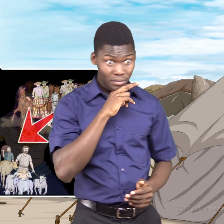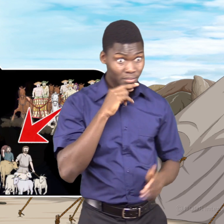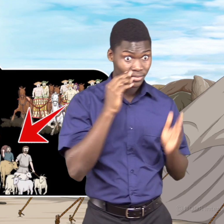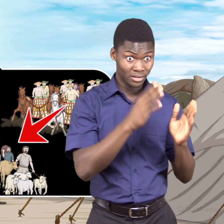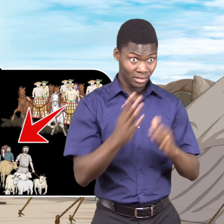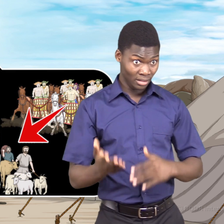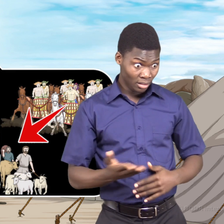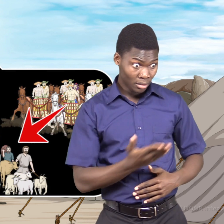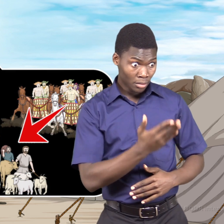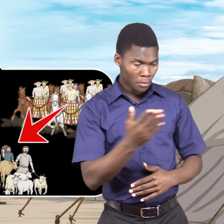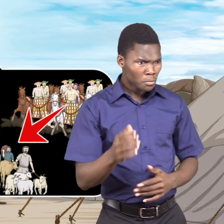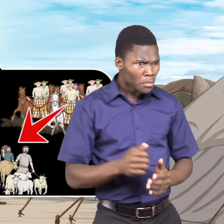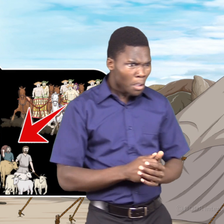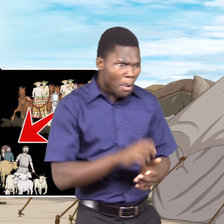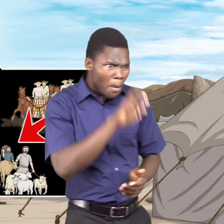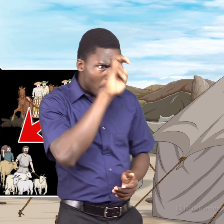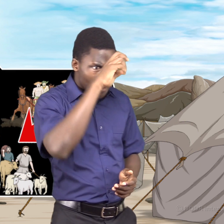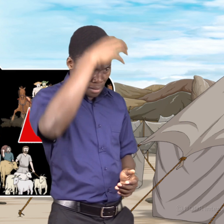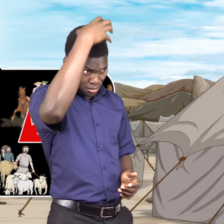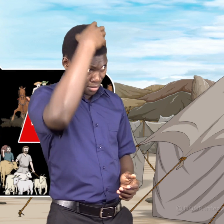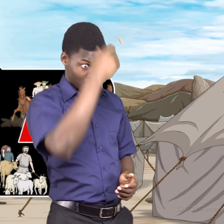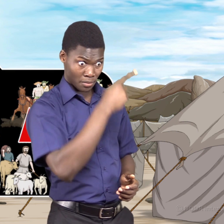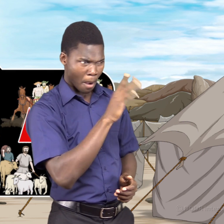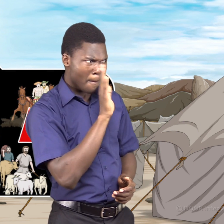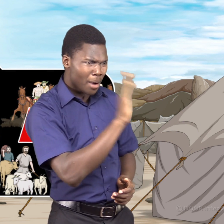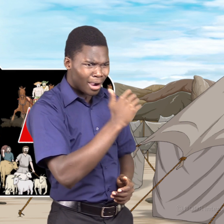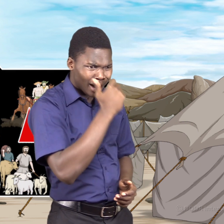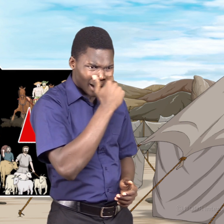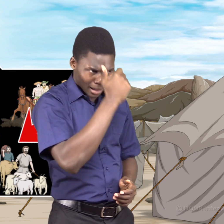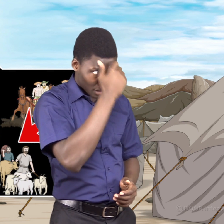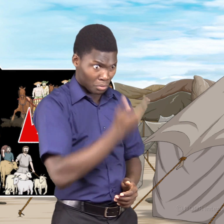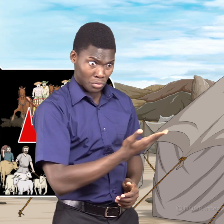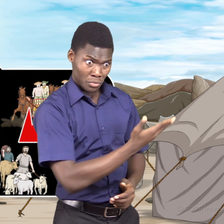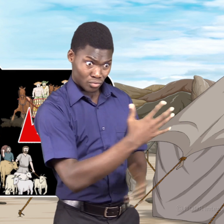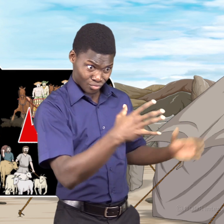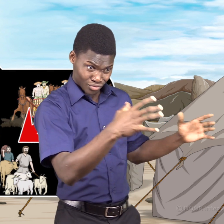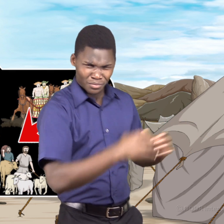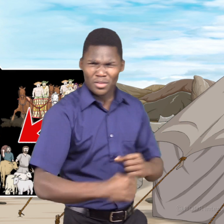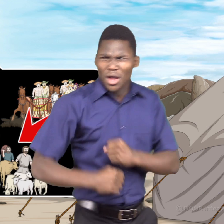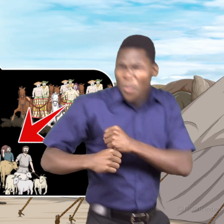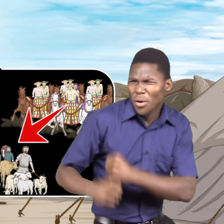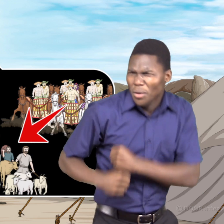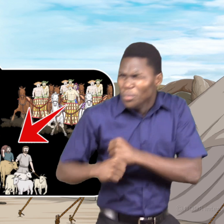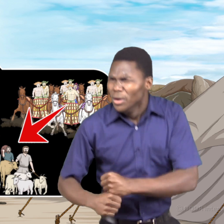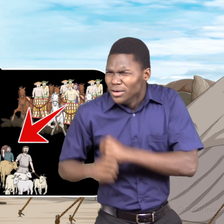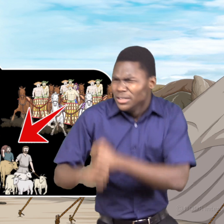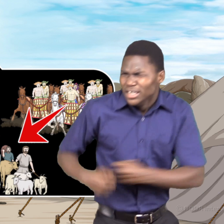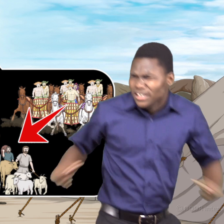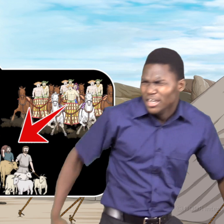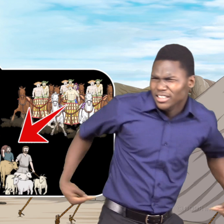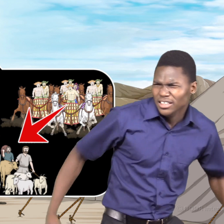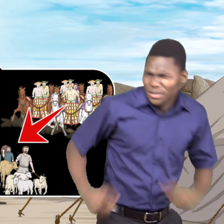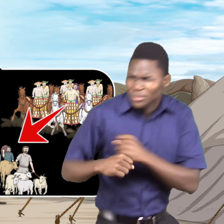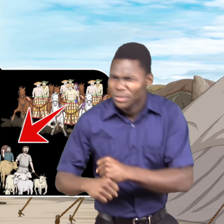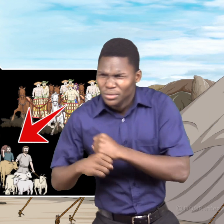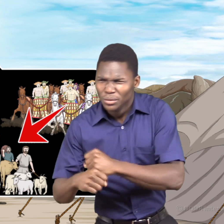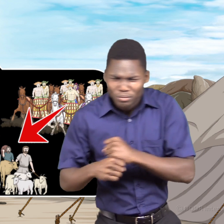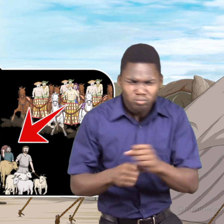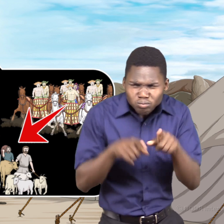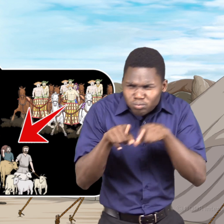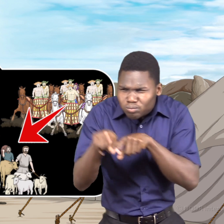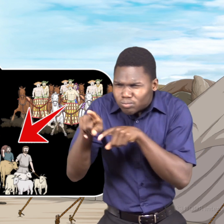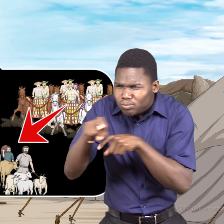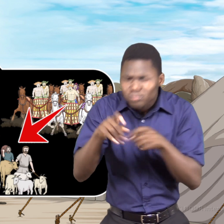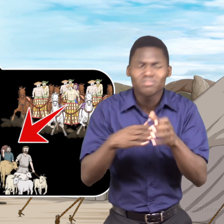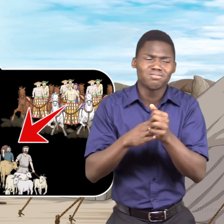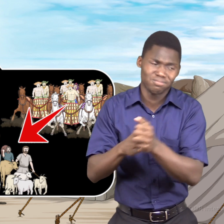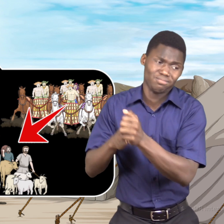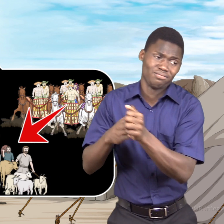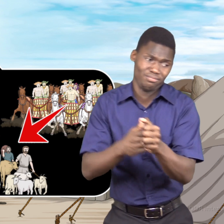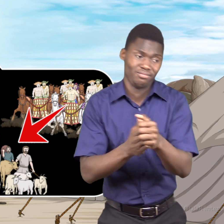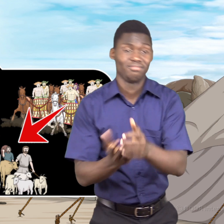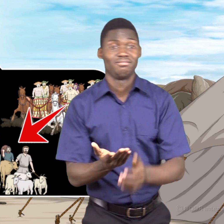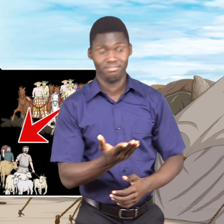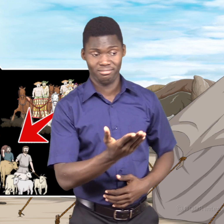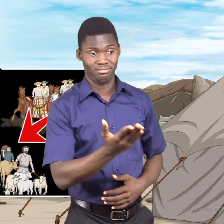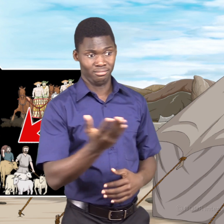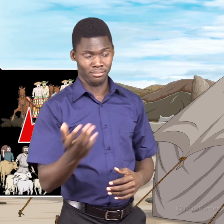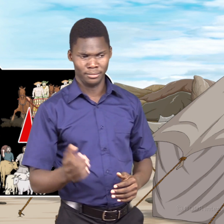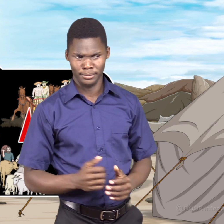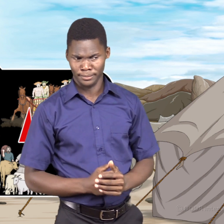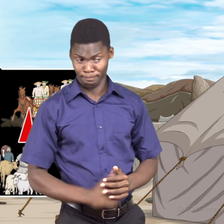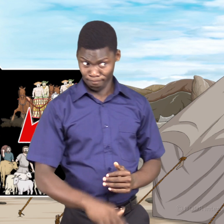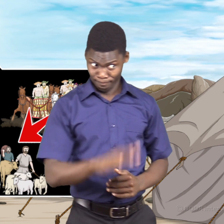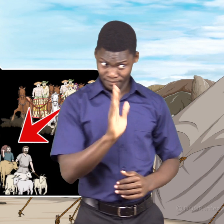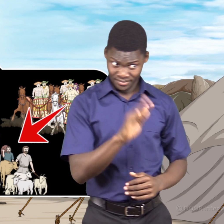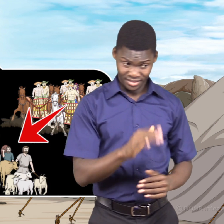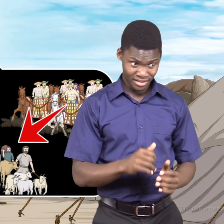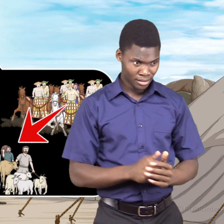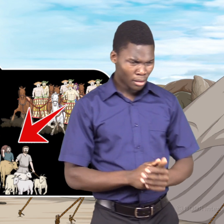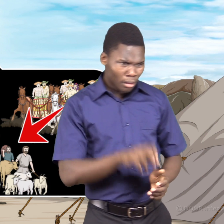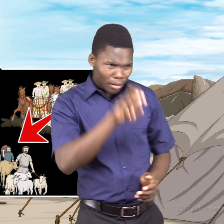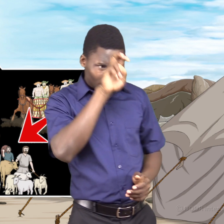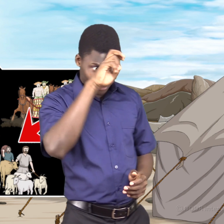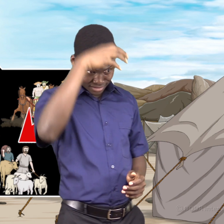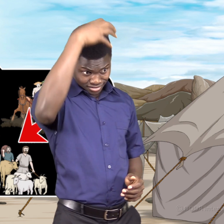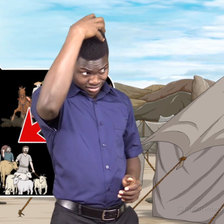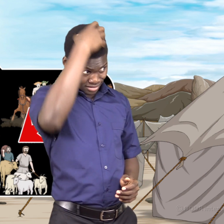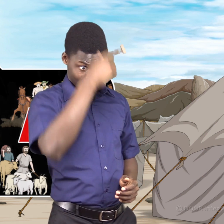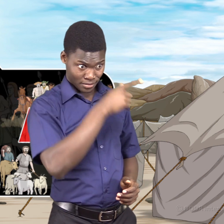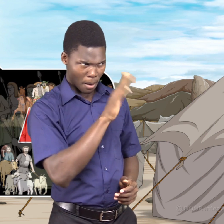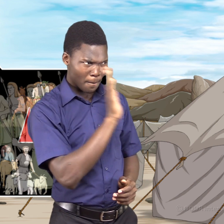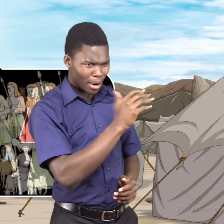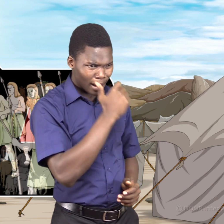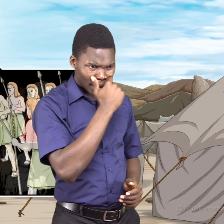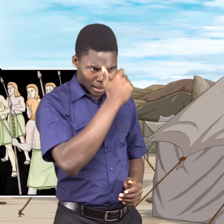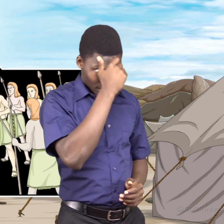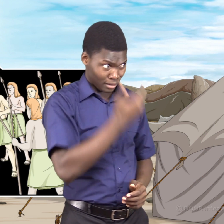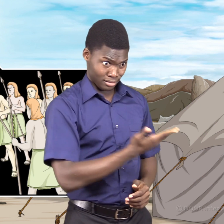And I will harden Pharaoh’s heart so that he will pursue them.